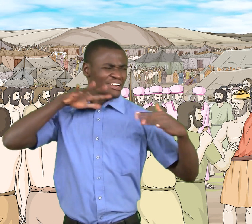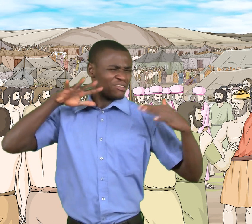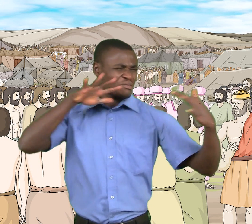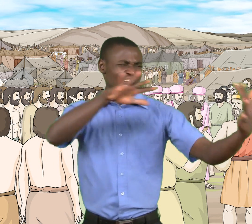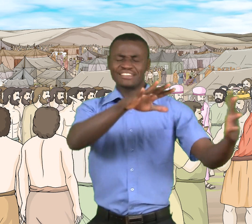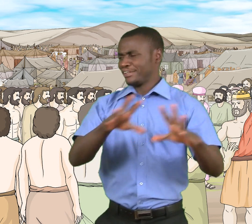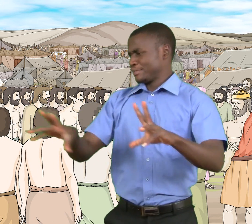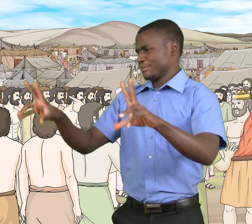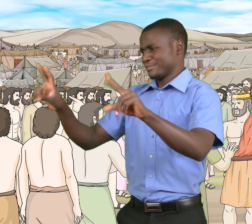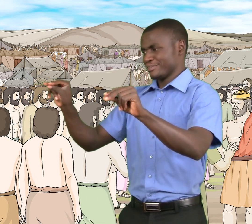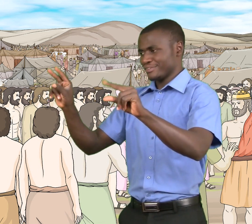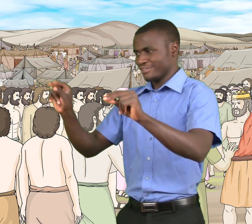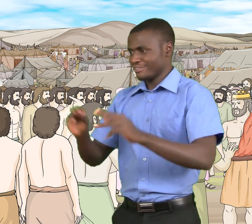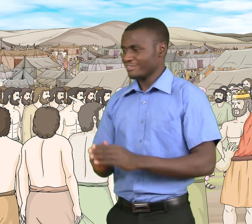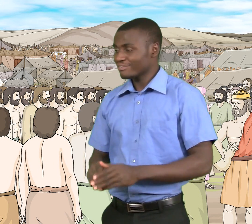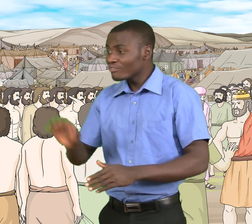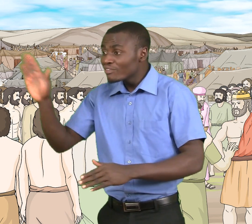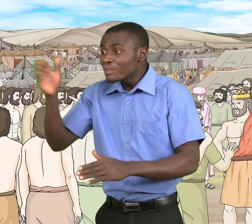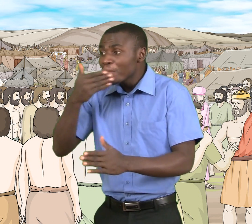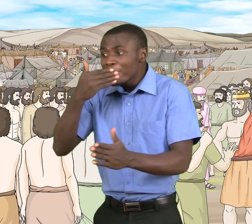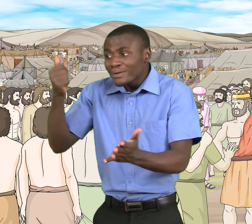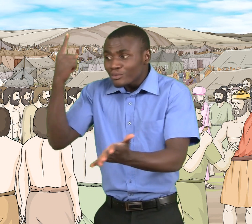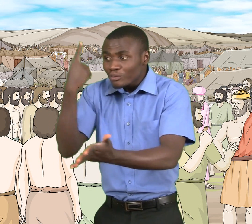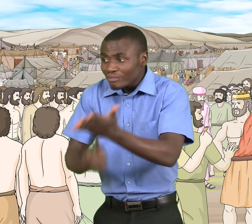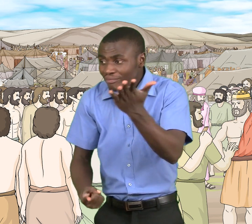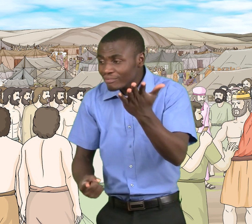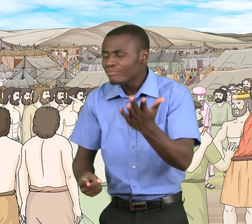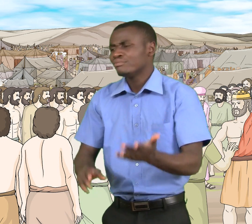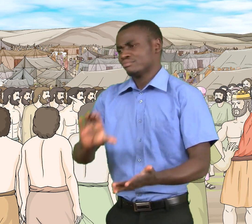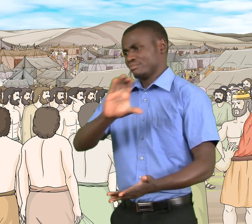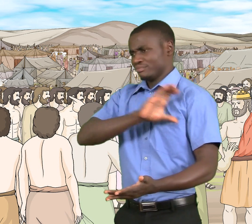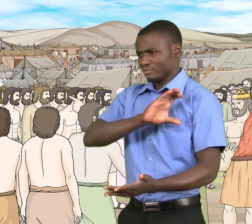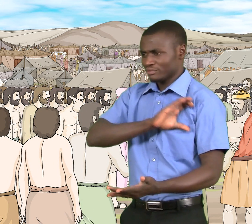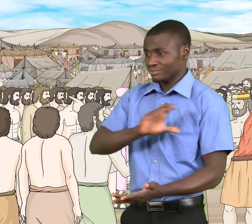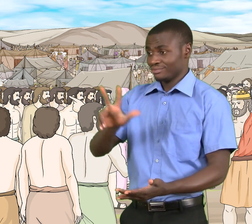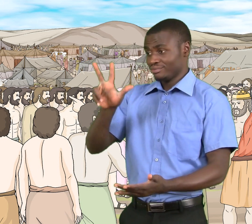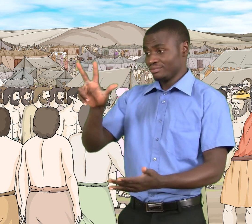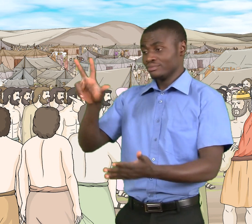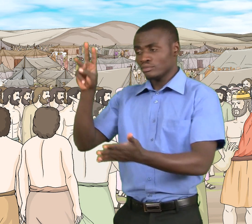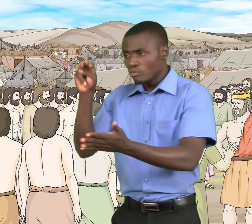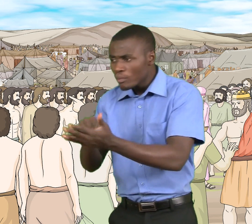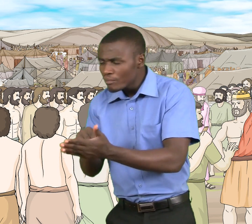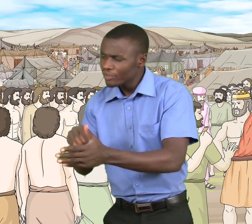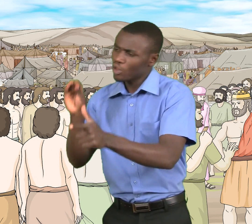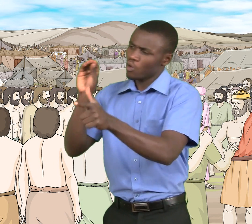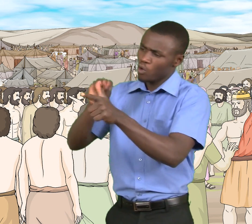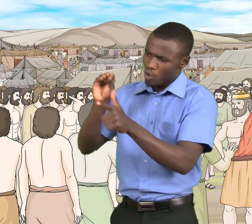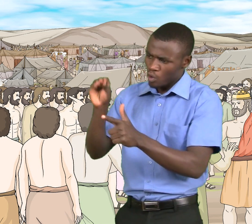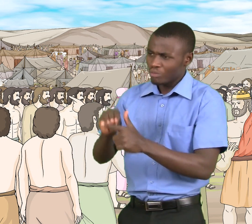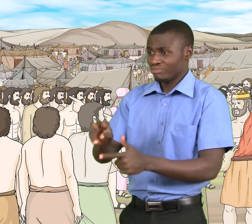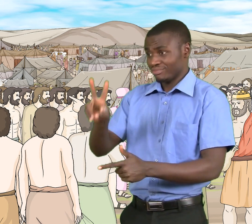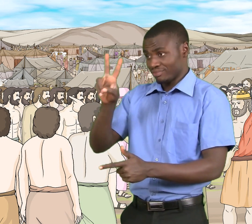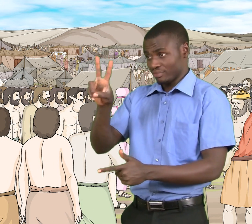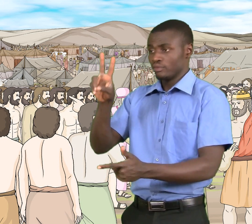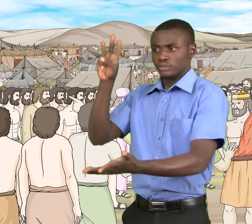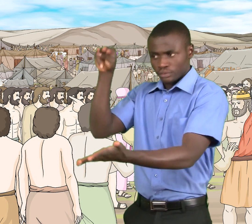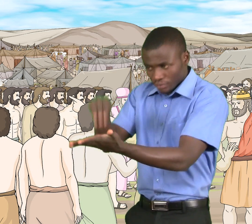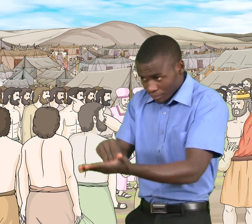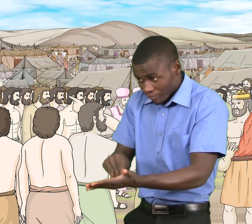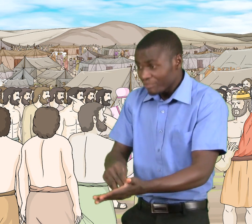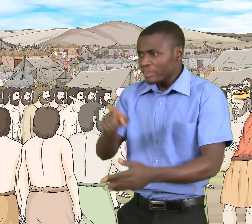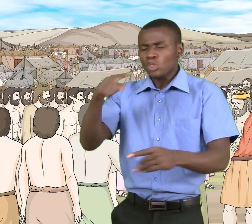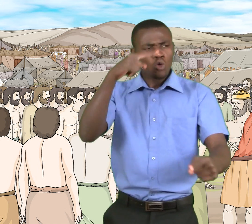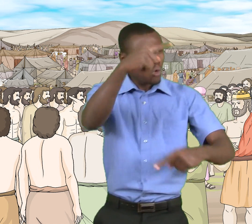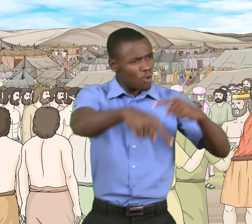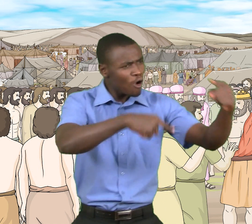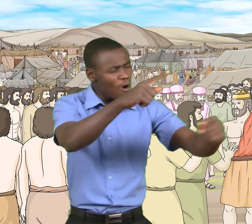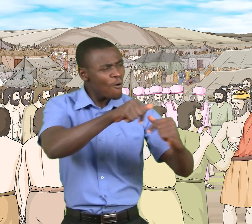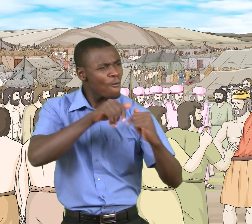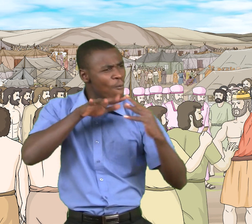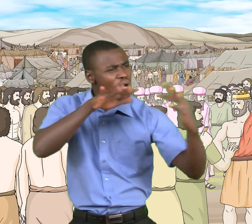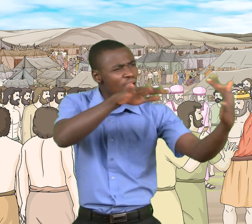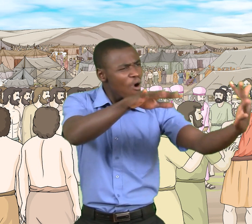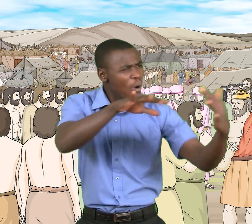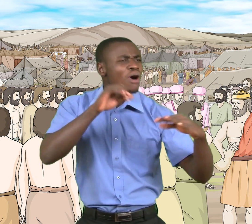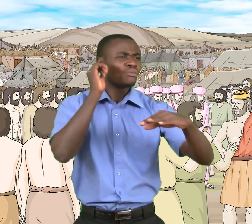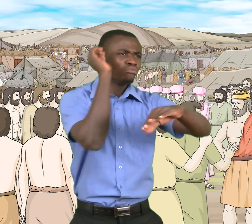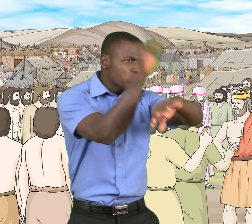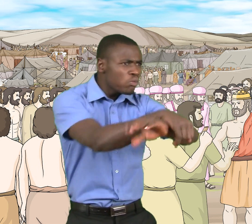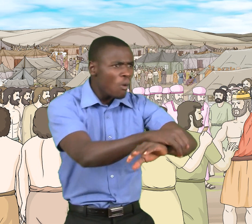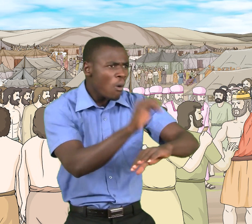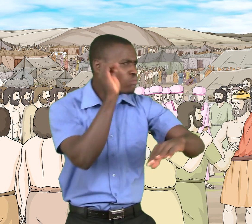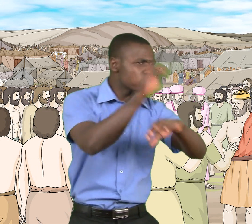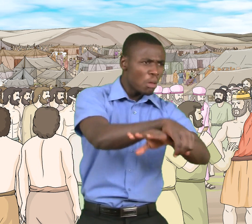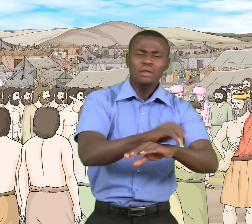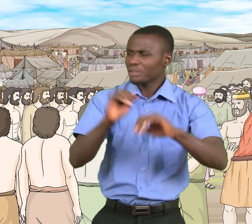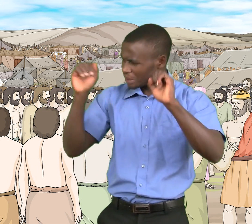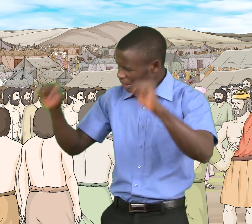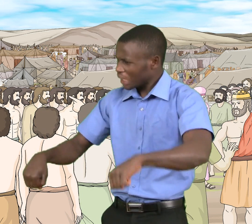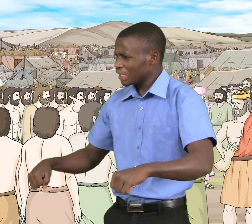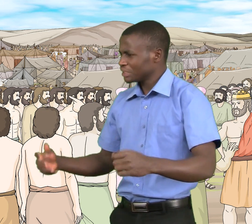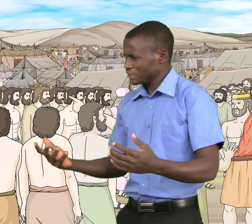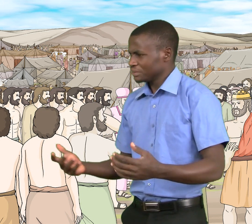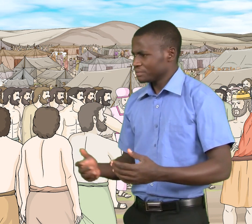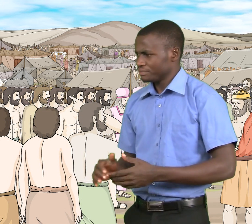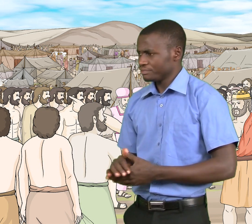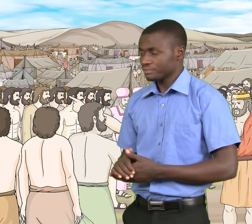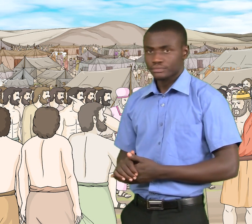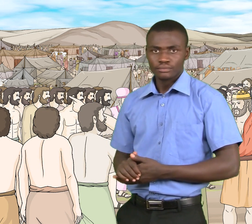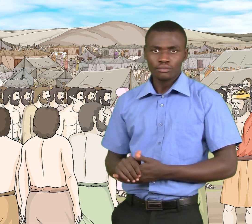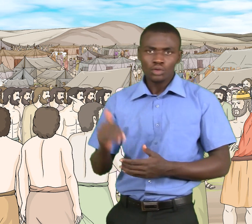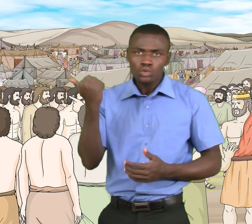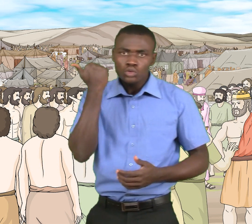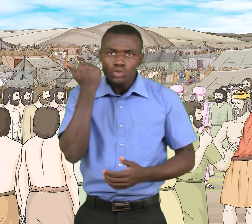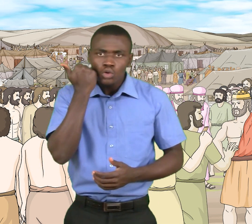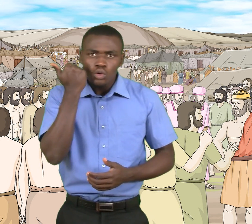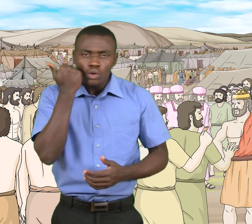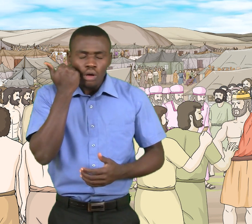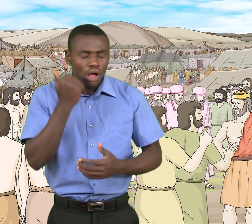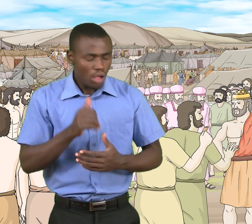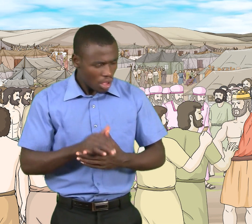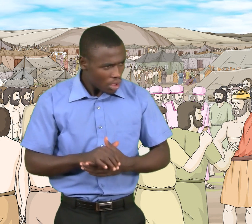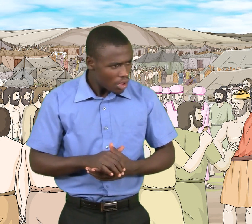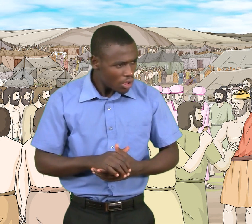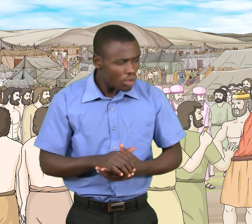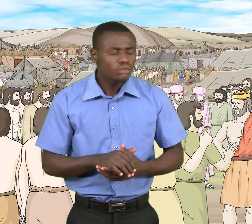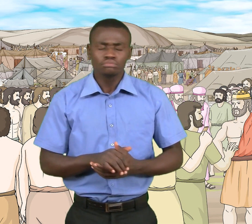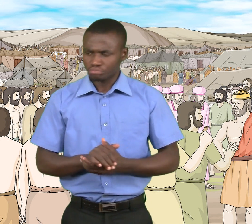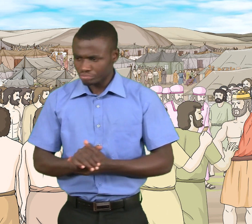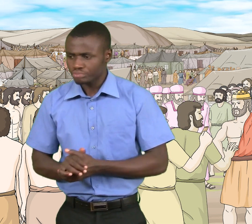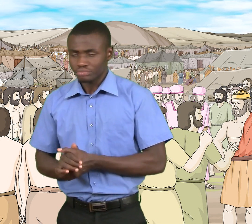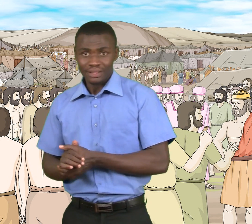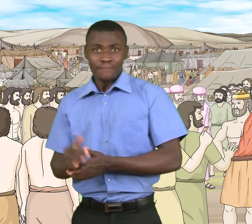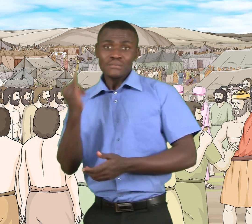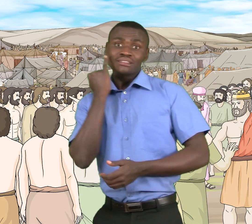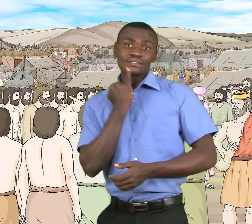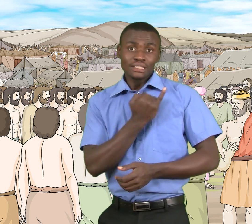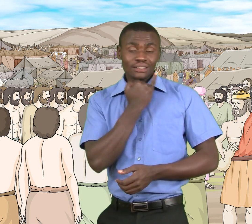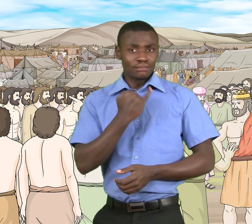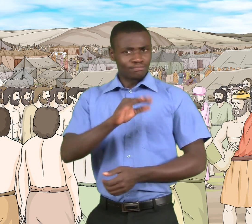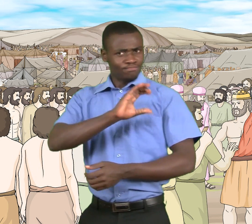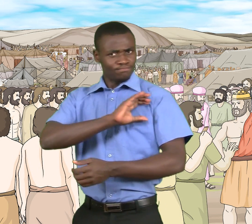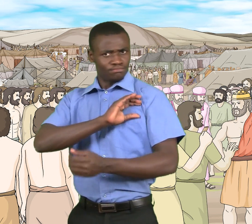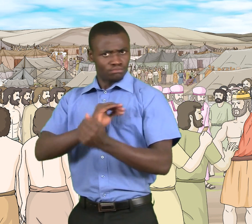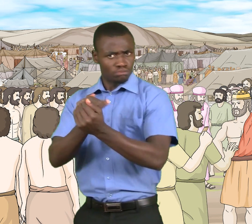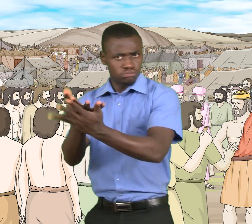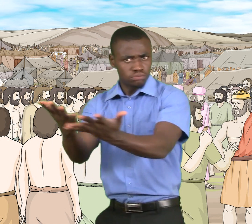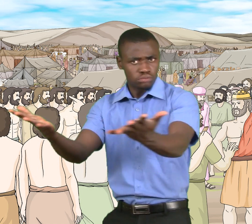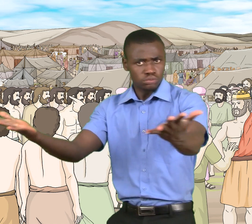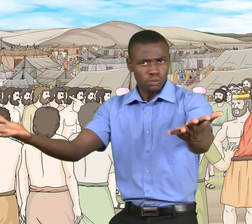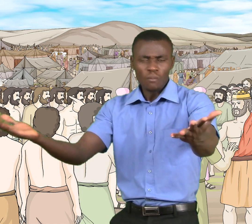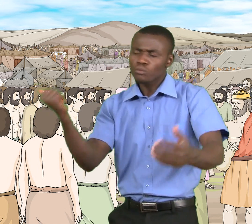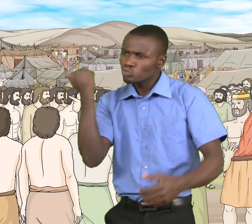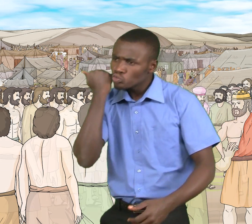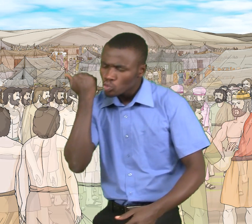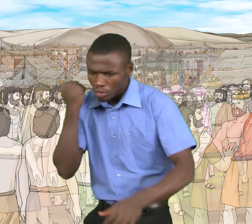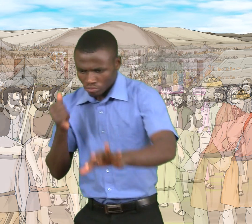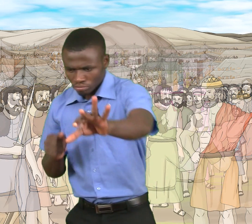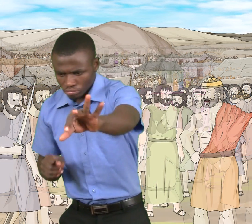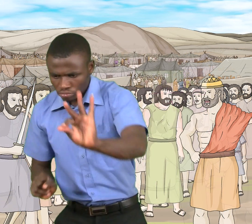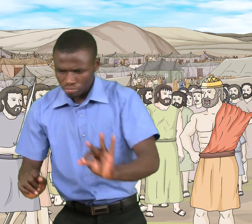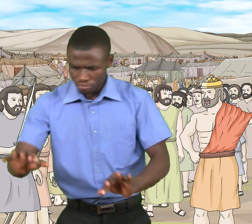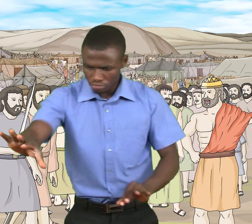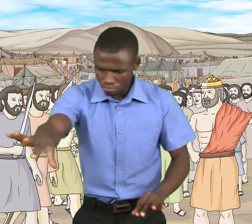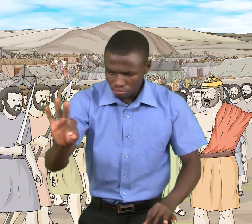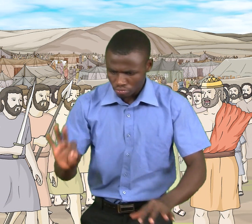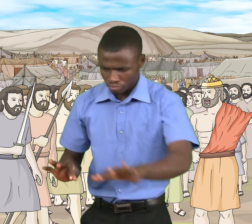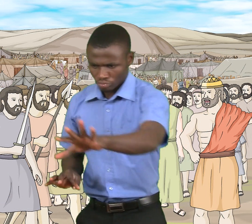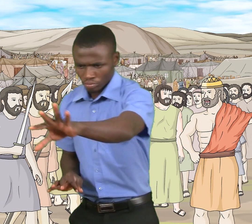Since the people of Ai are so few, you need not wear out all our people there.”